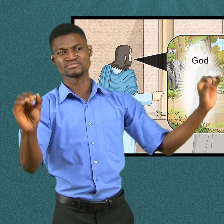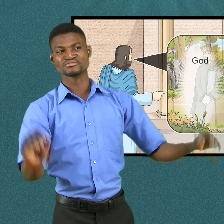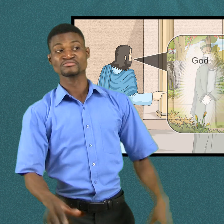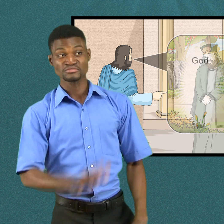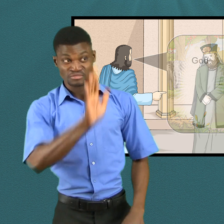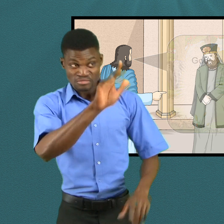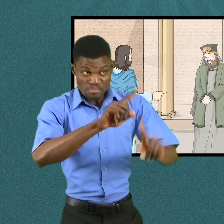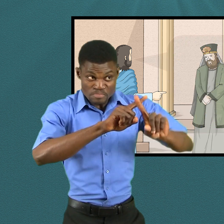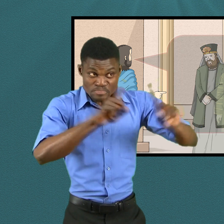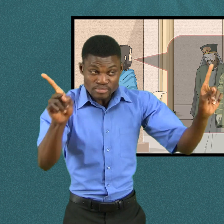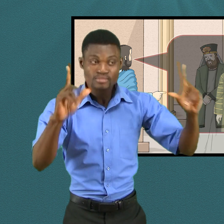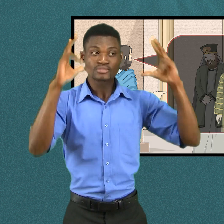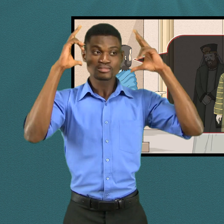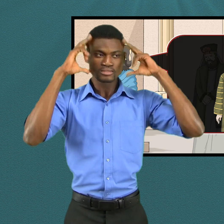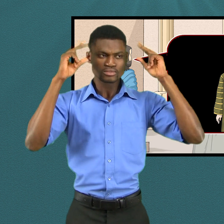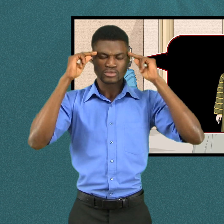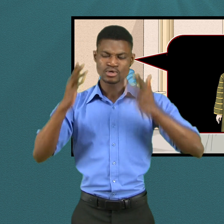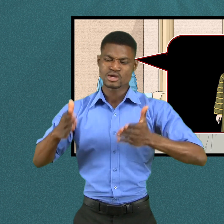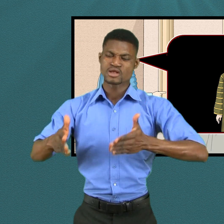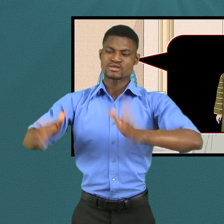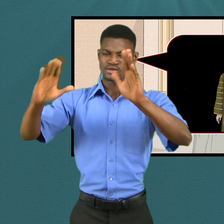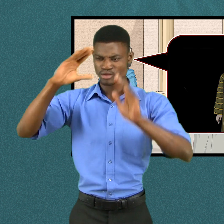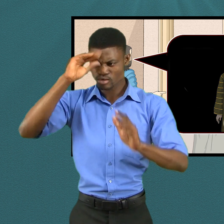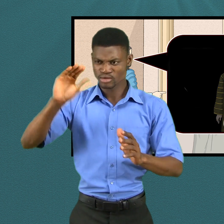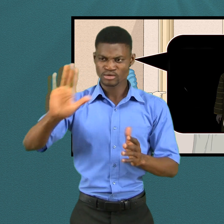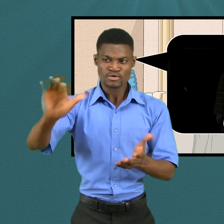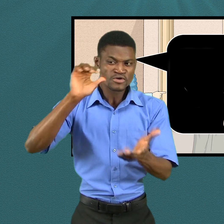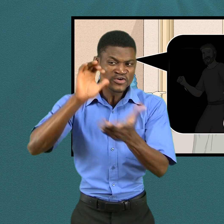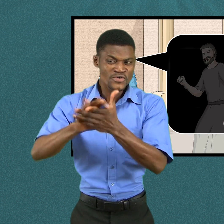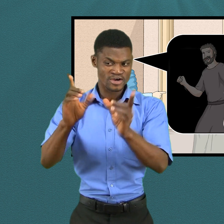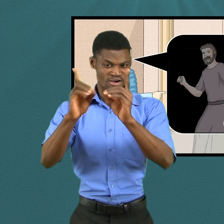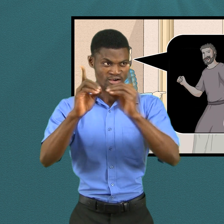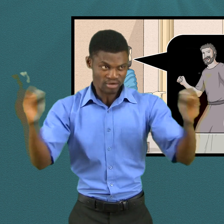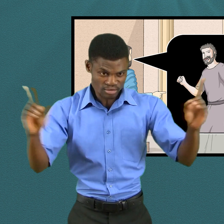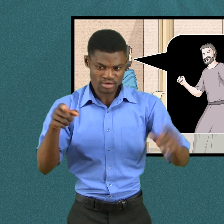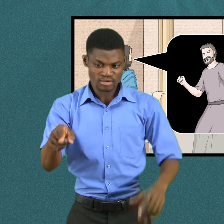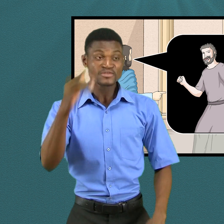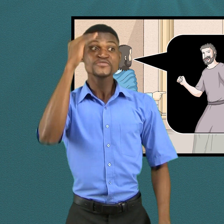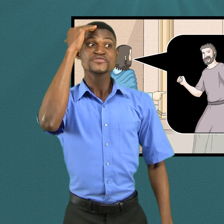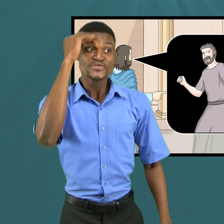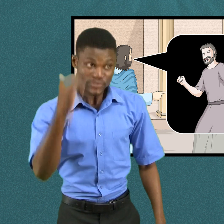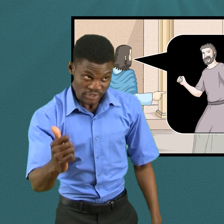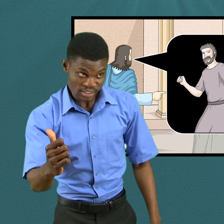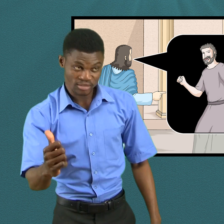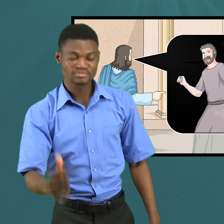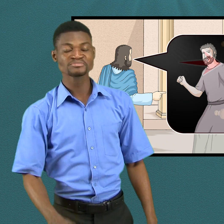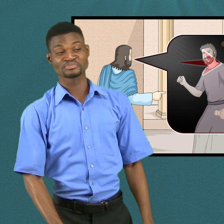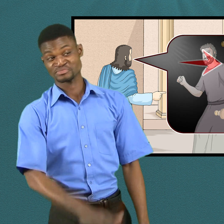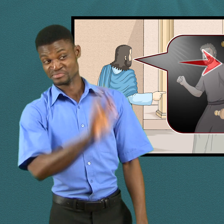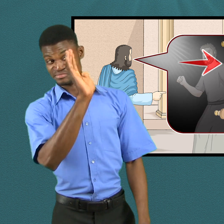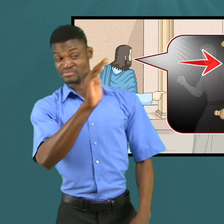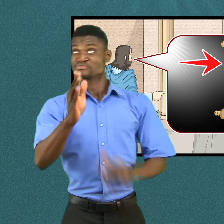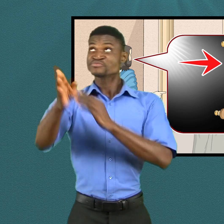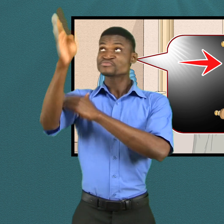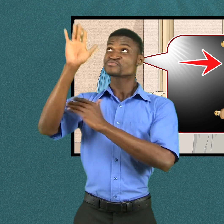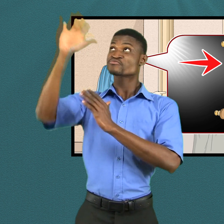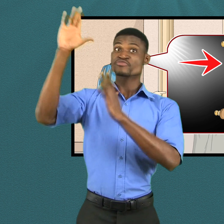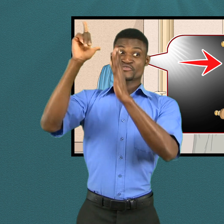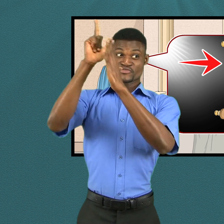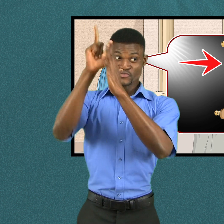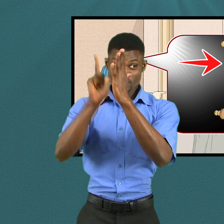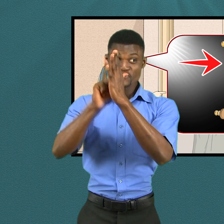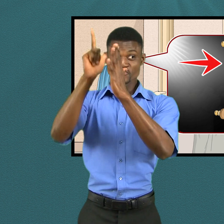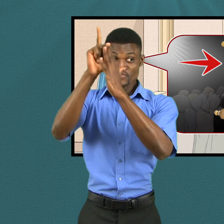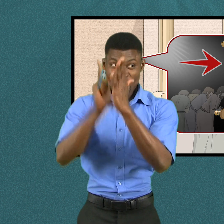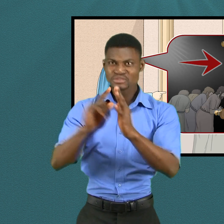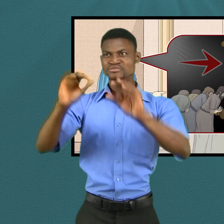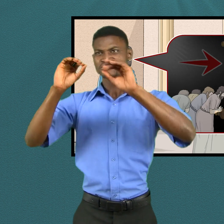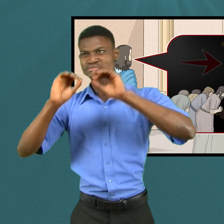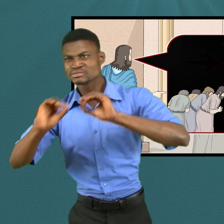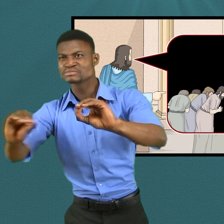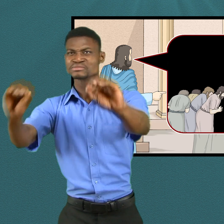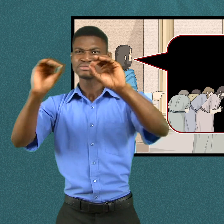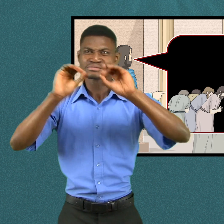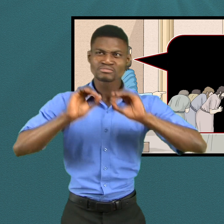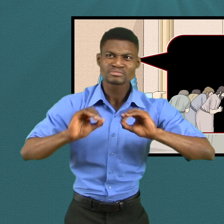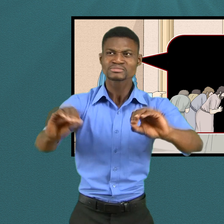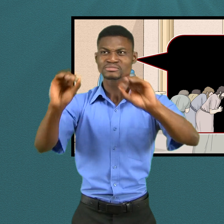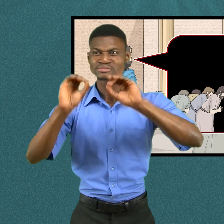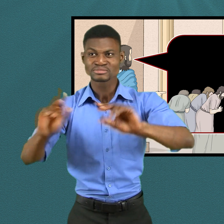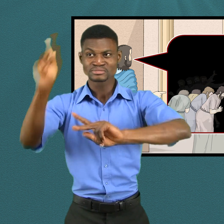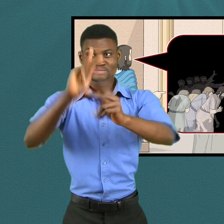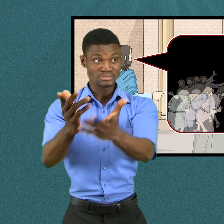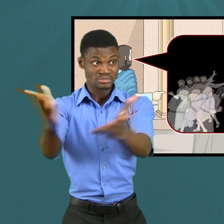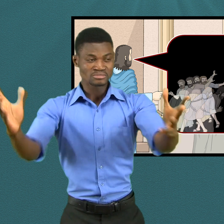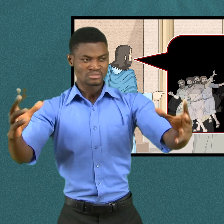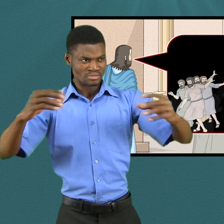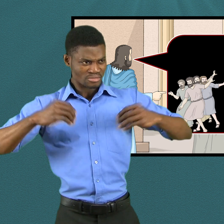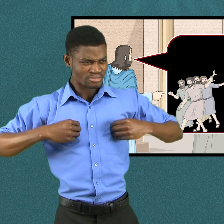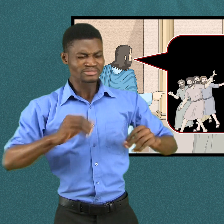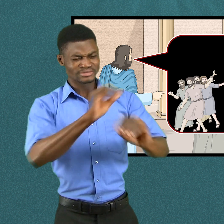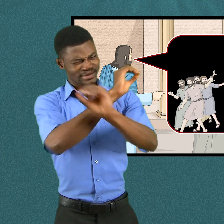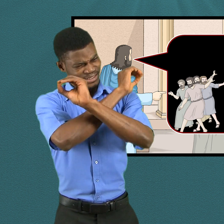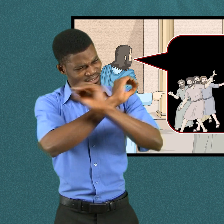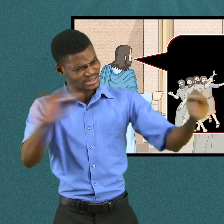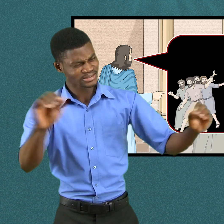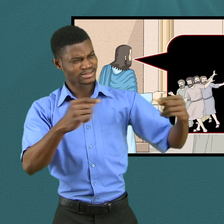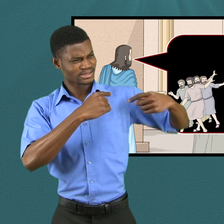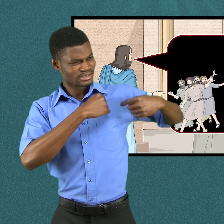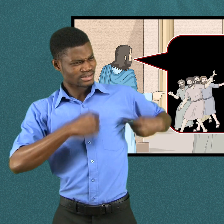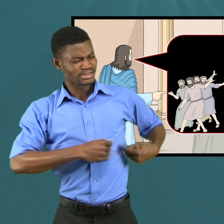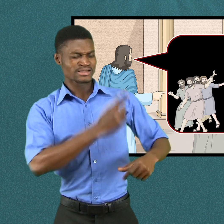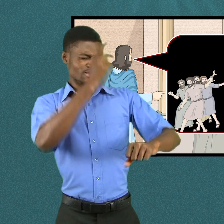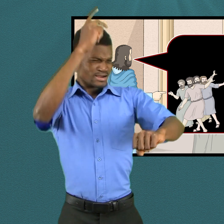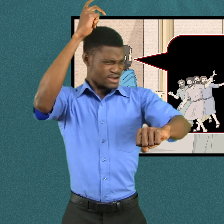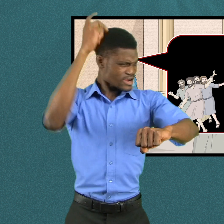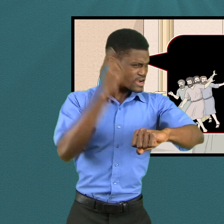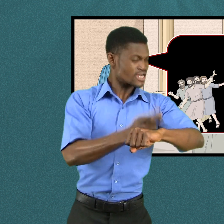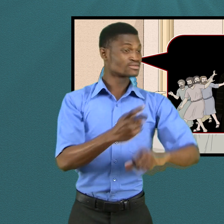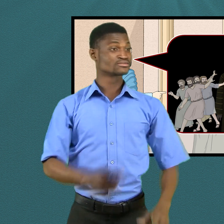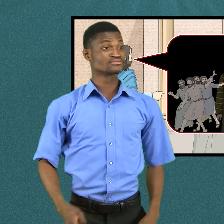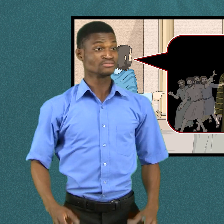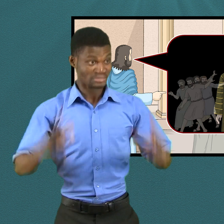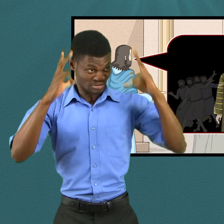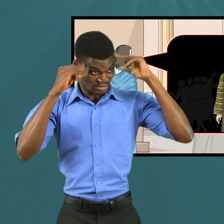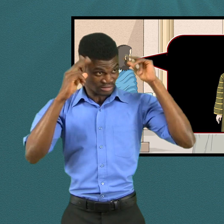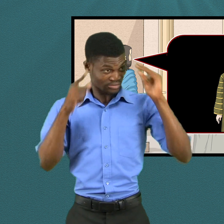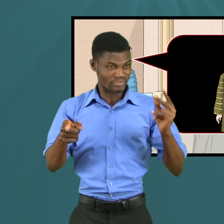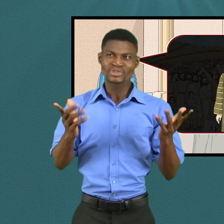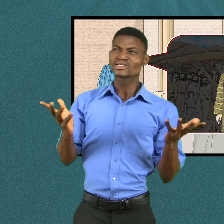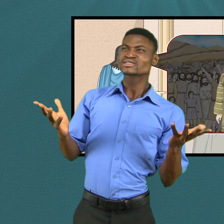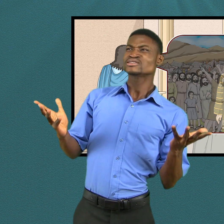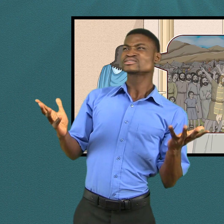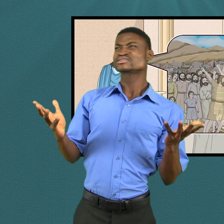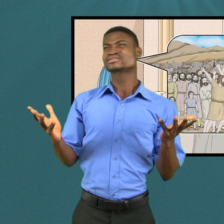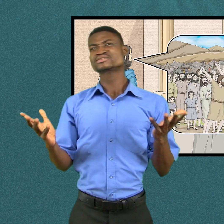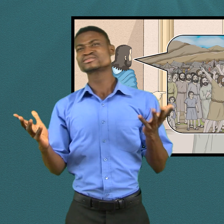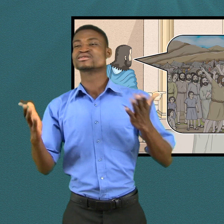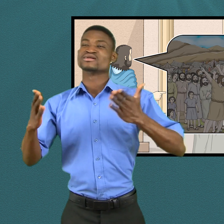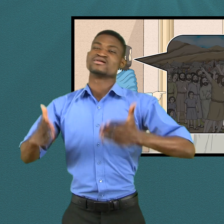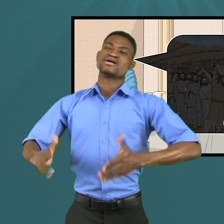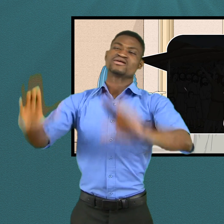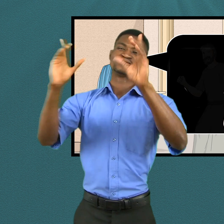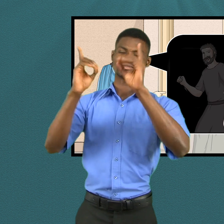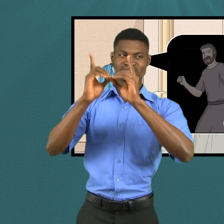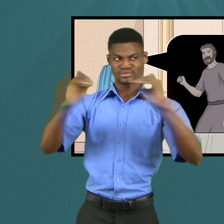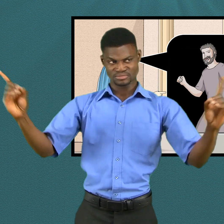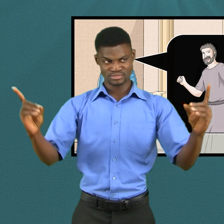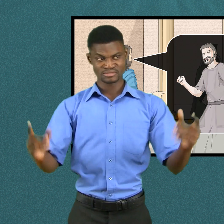but it was not this way from the beginning.